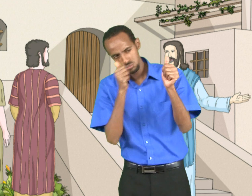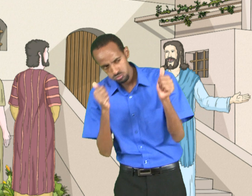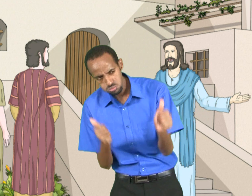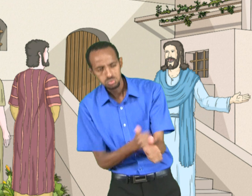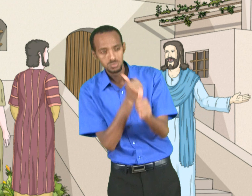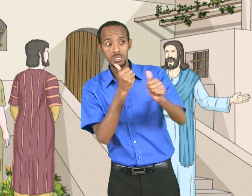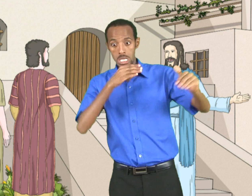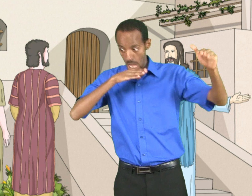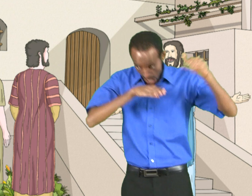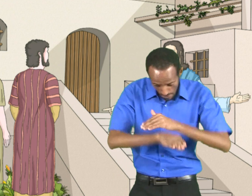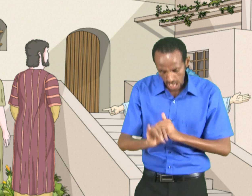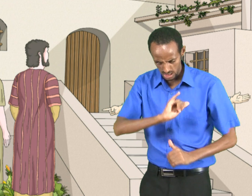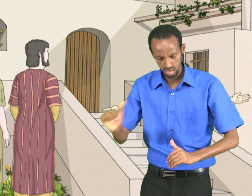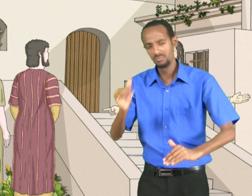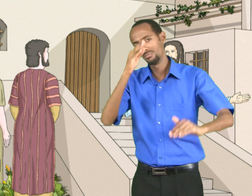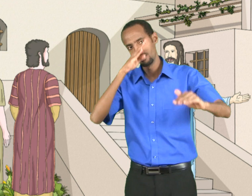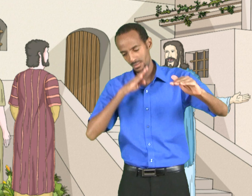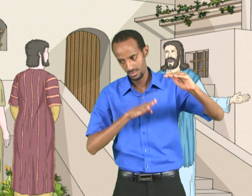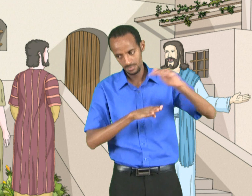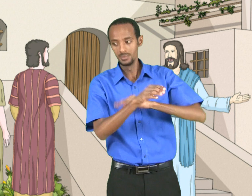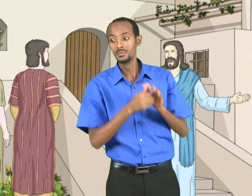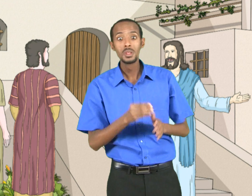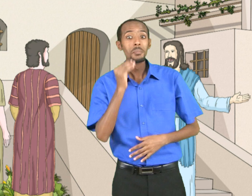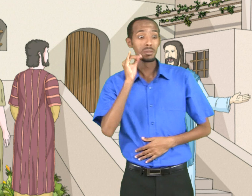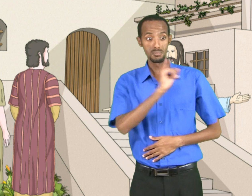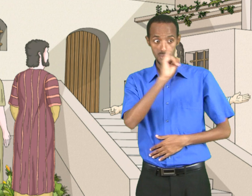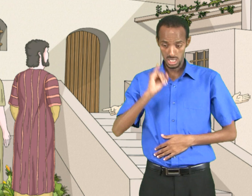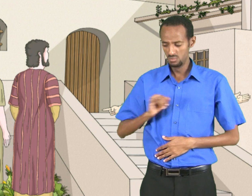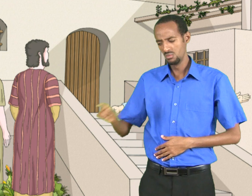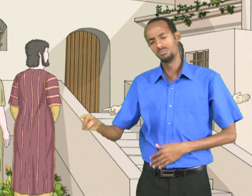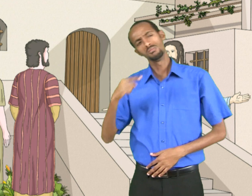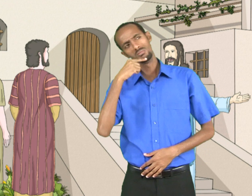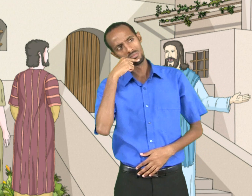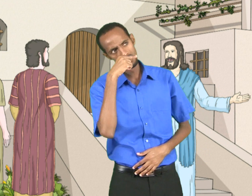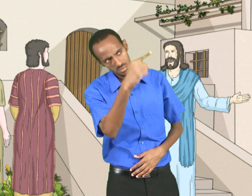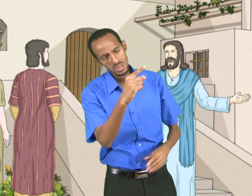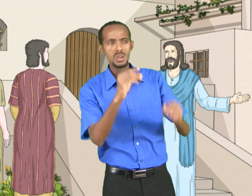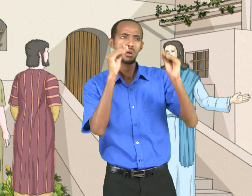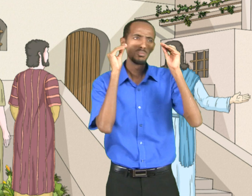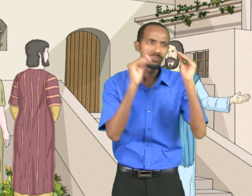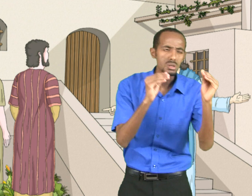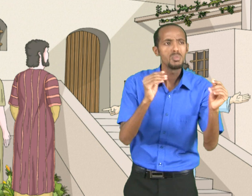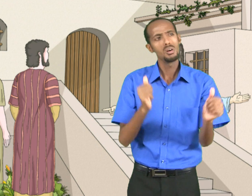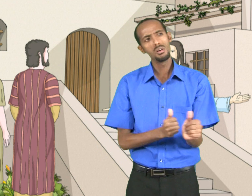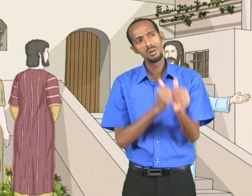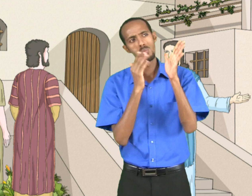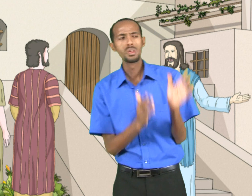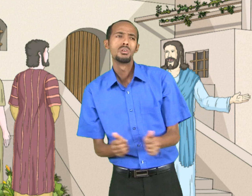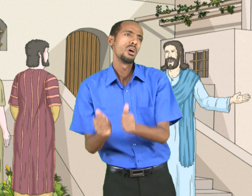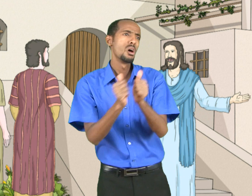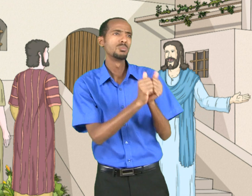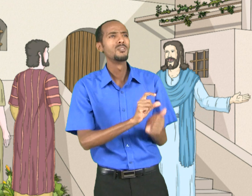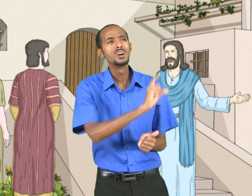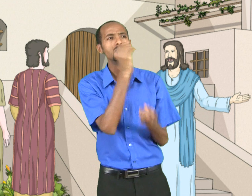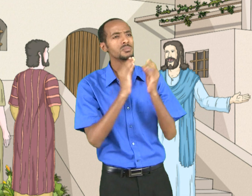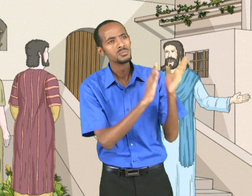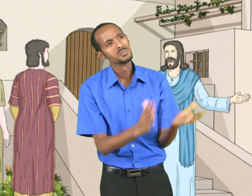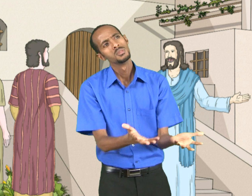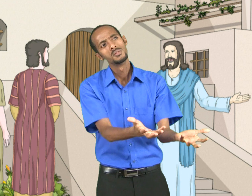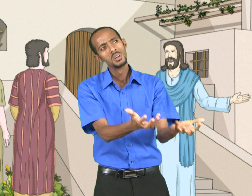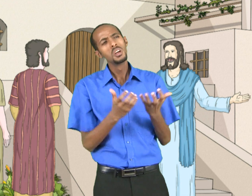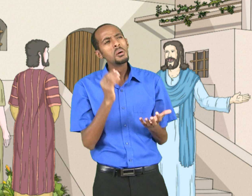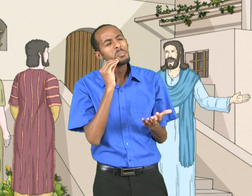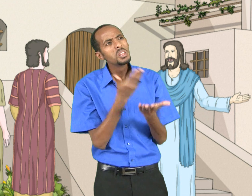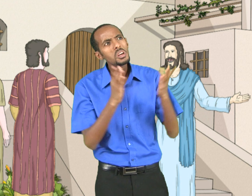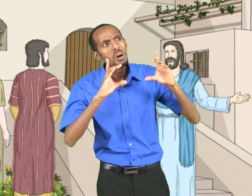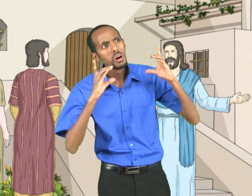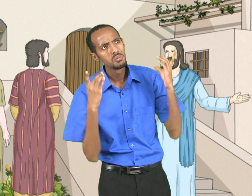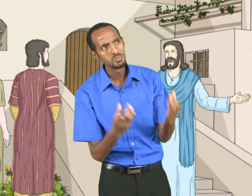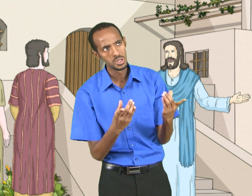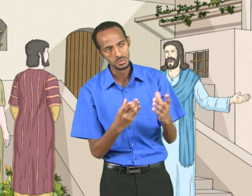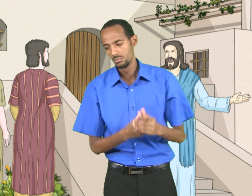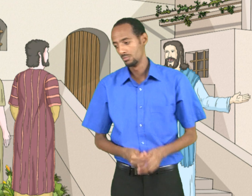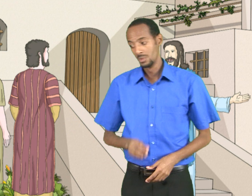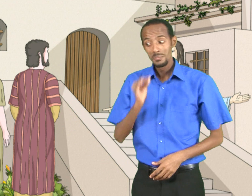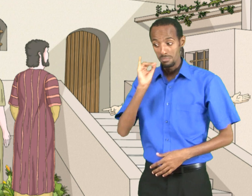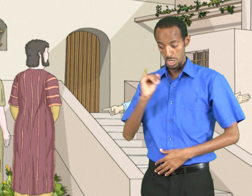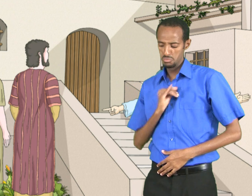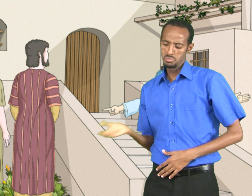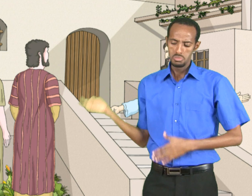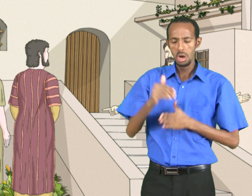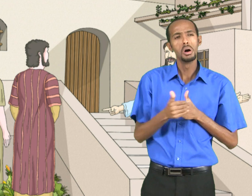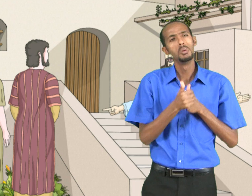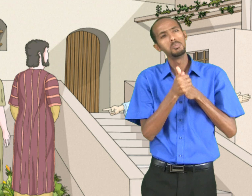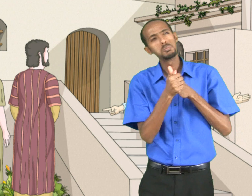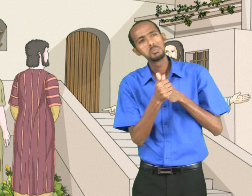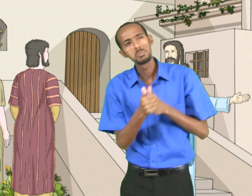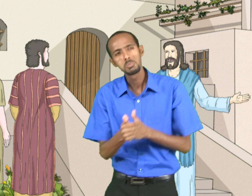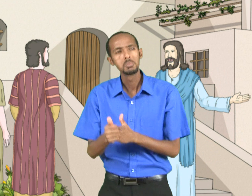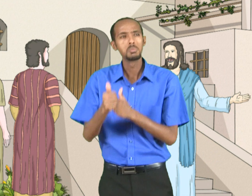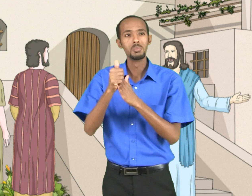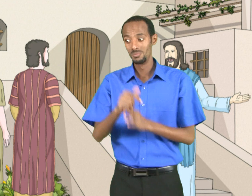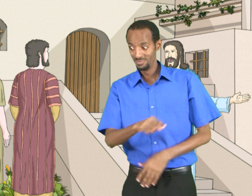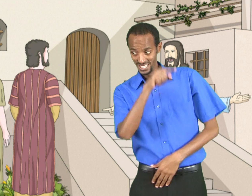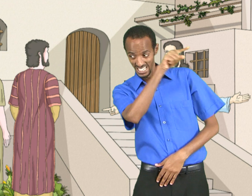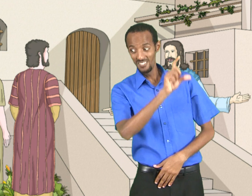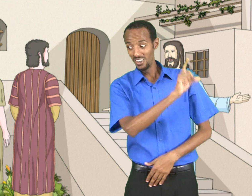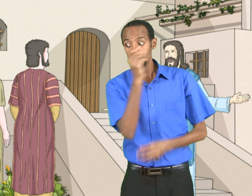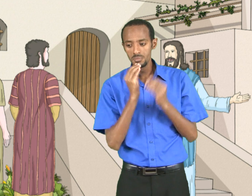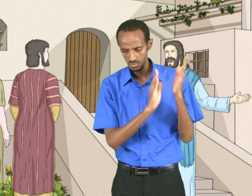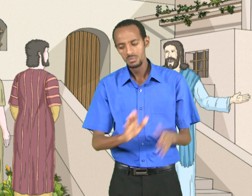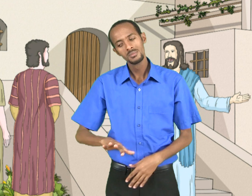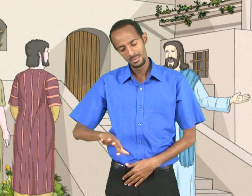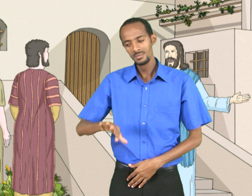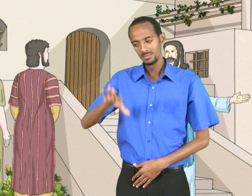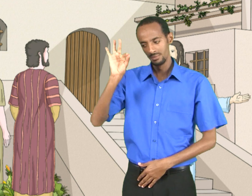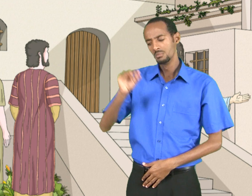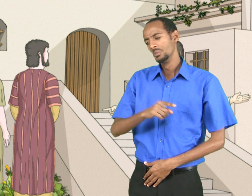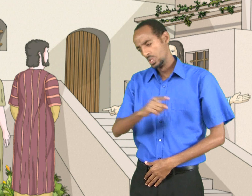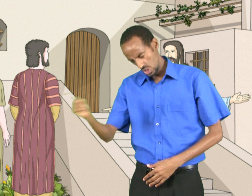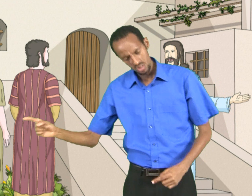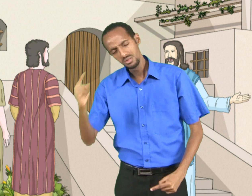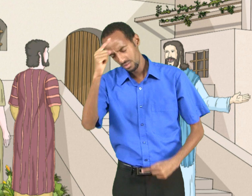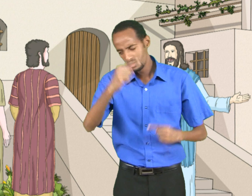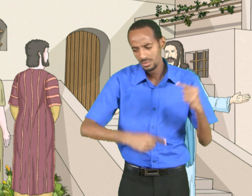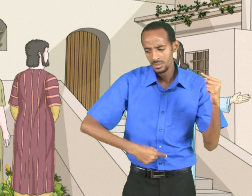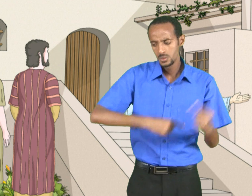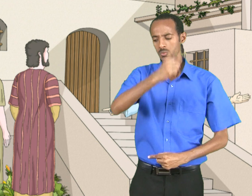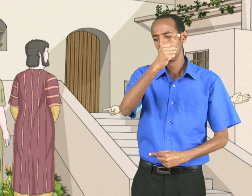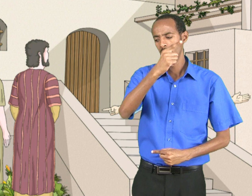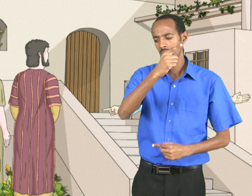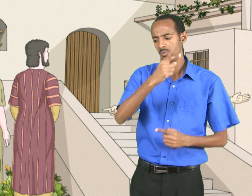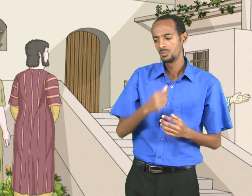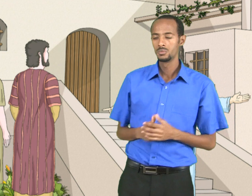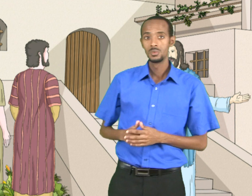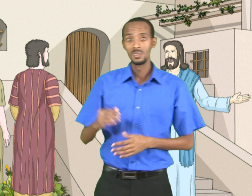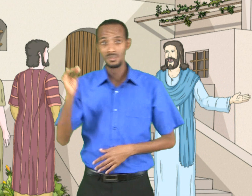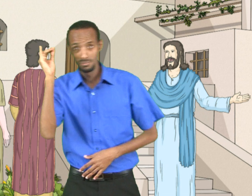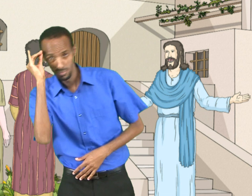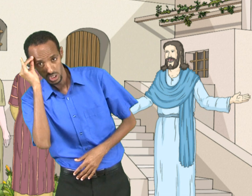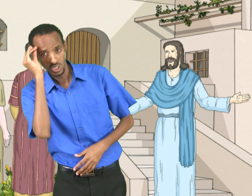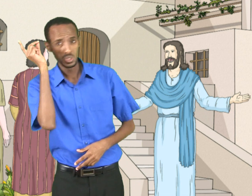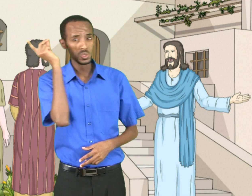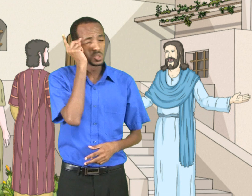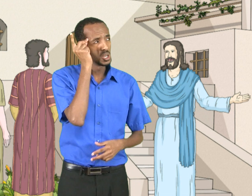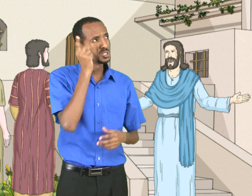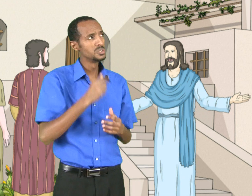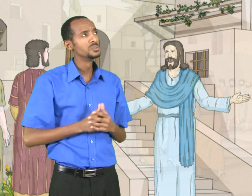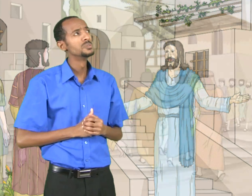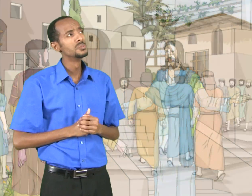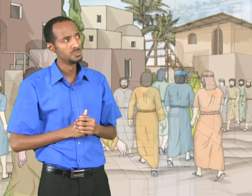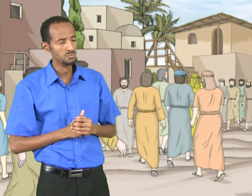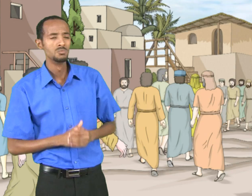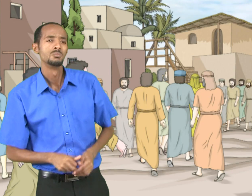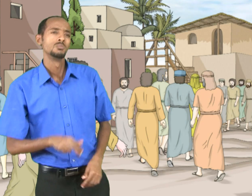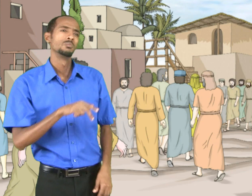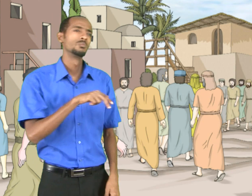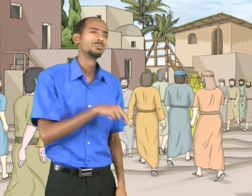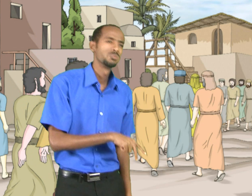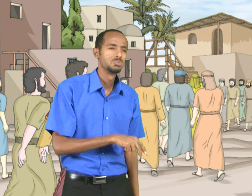“Where do You want us to prepare it?” they asked.